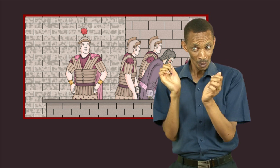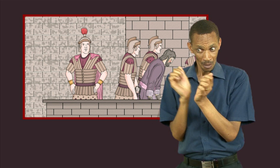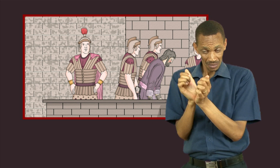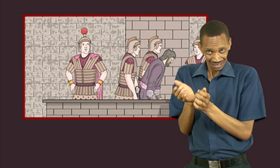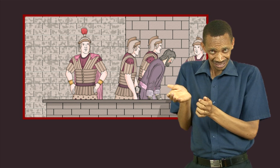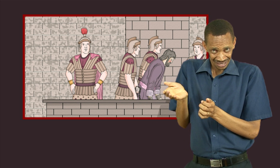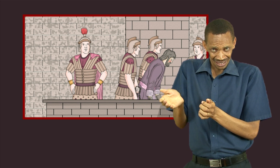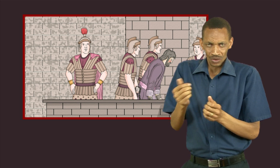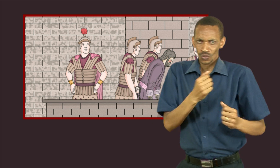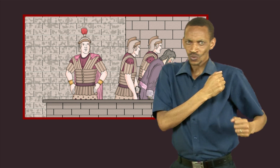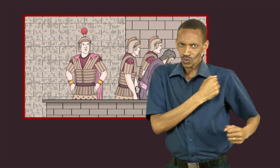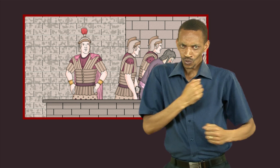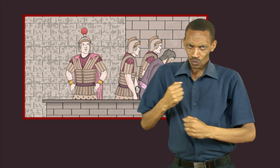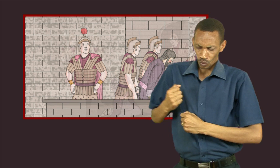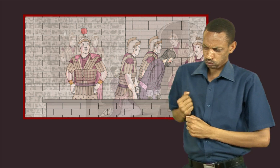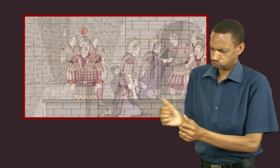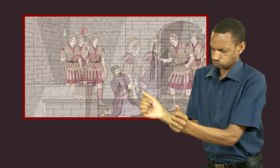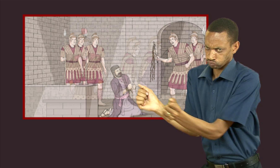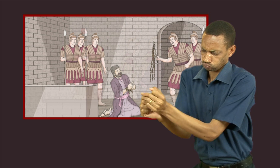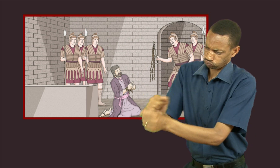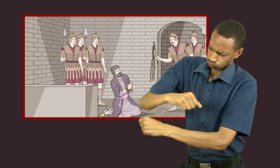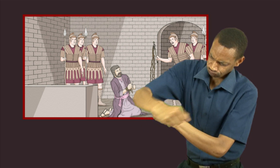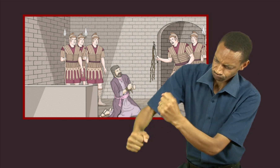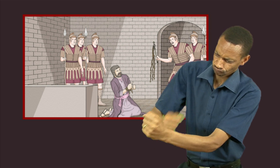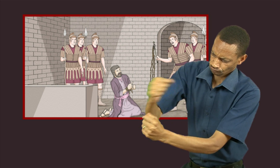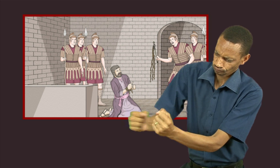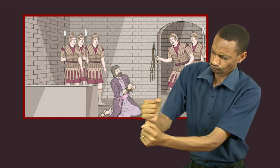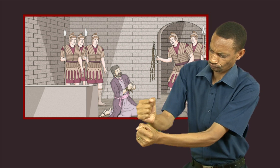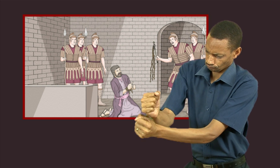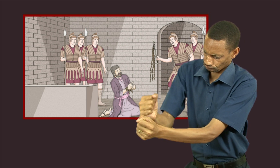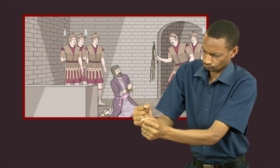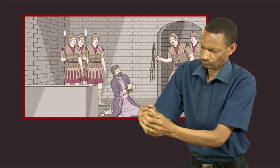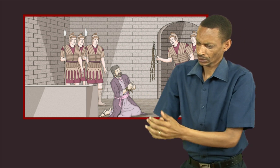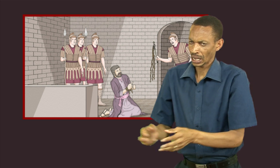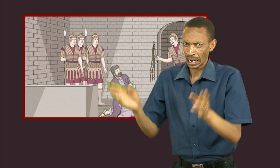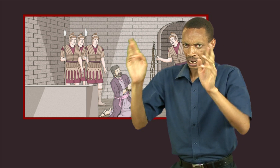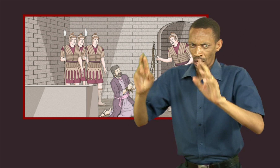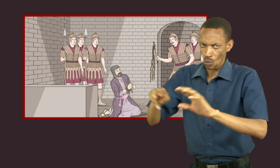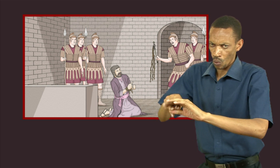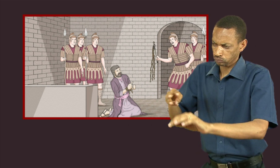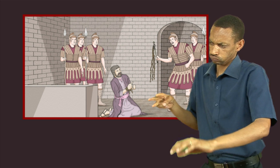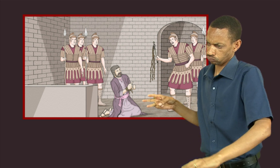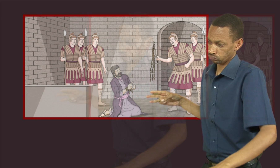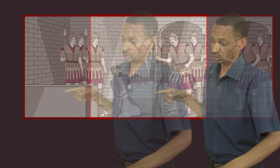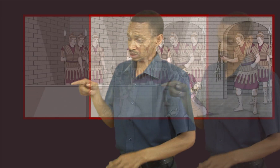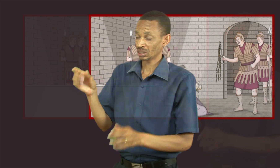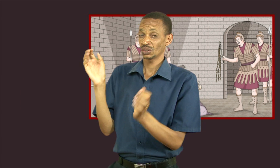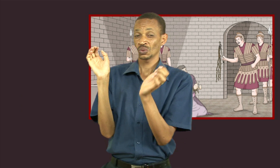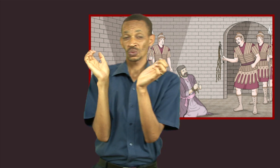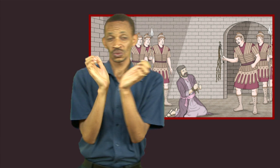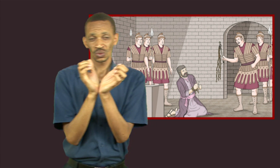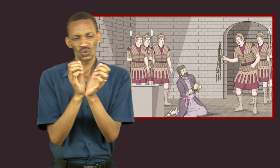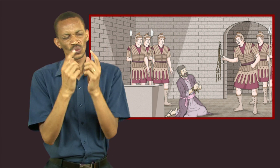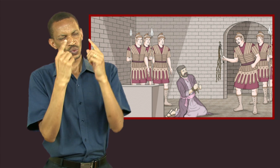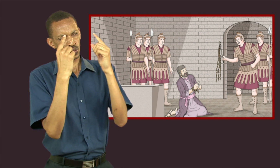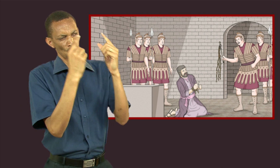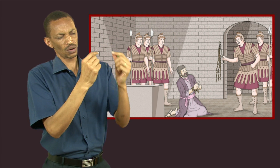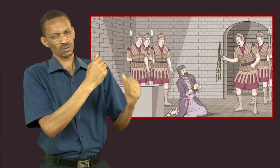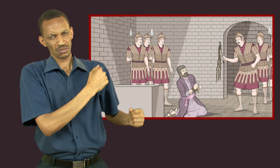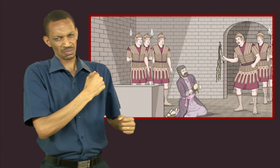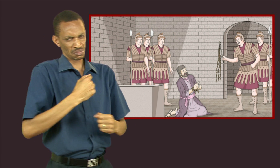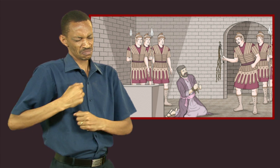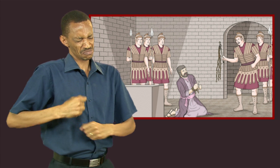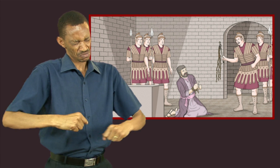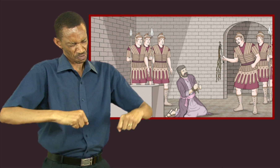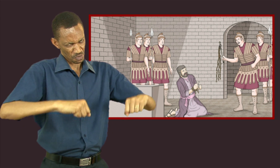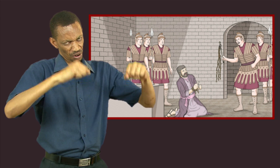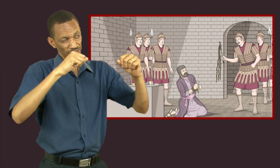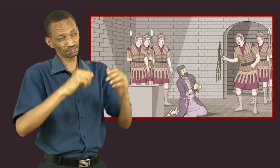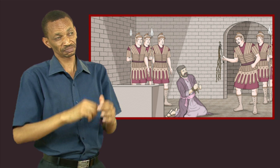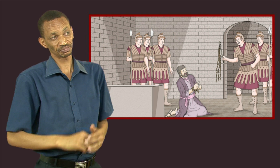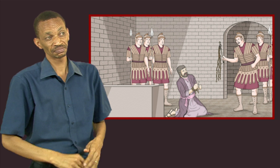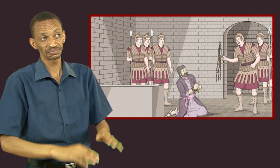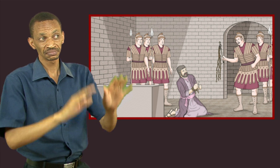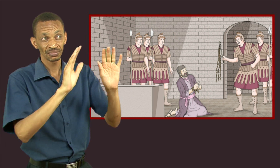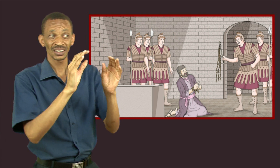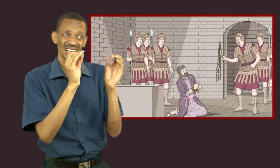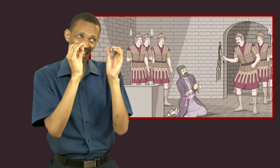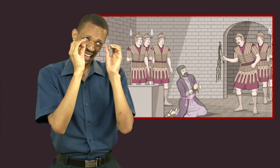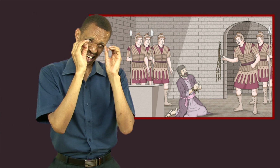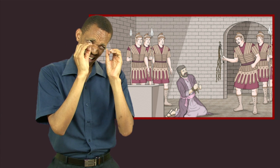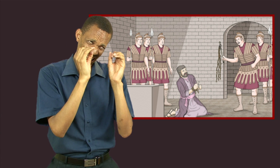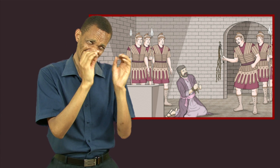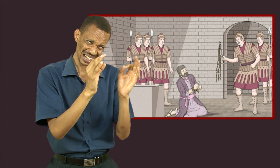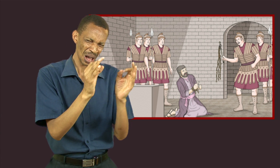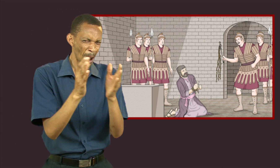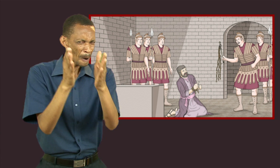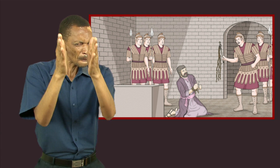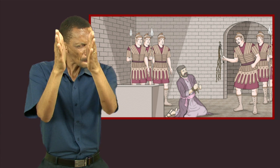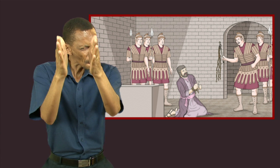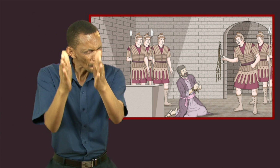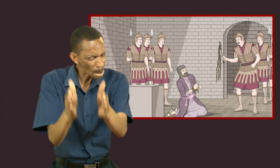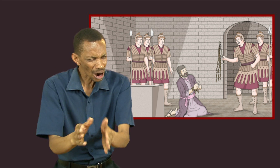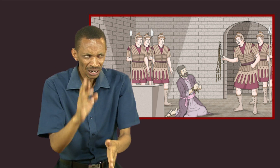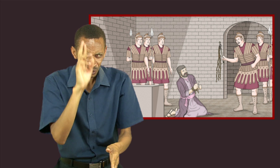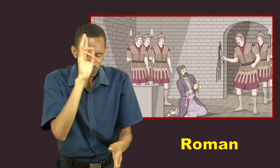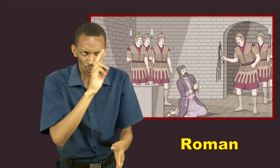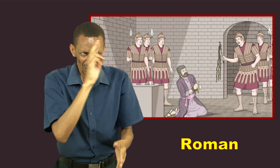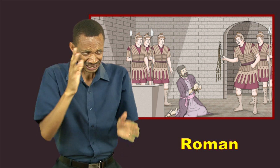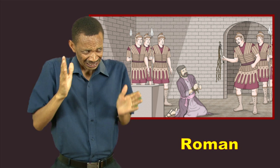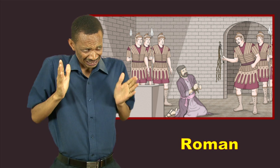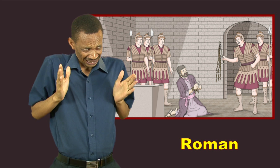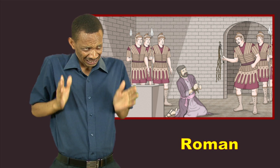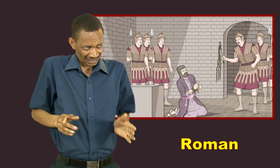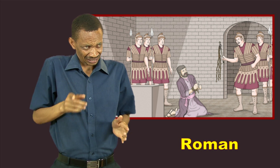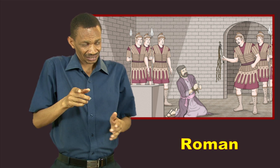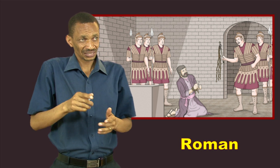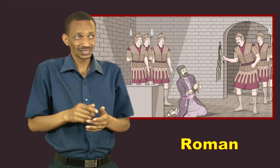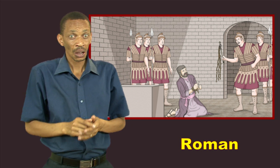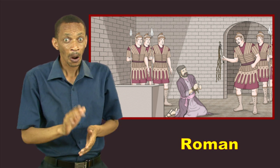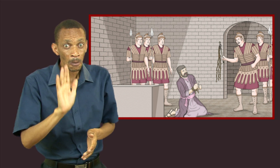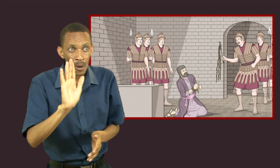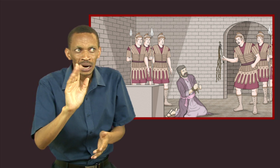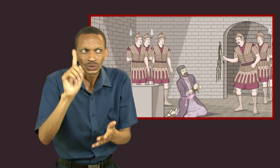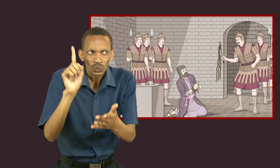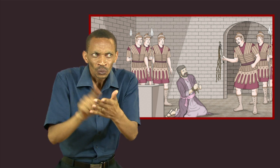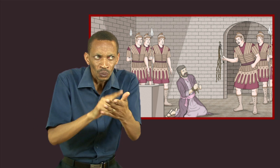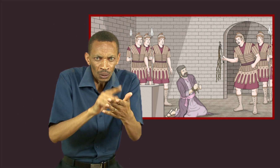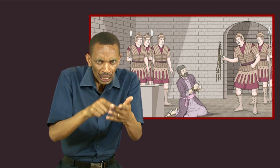He directed that Paul be flogged and interrogated to determine the reason for this outcry against him.